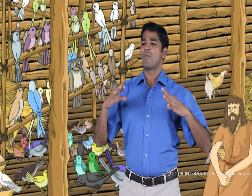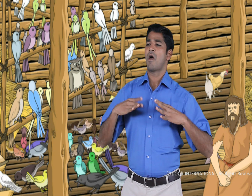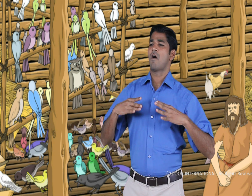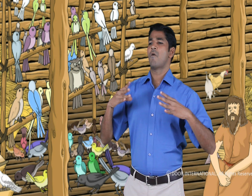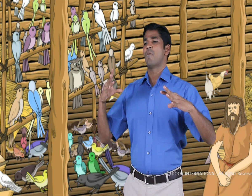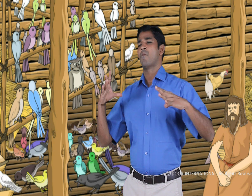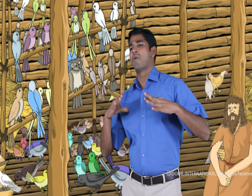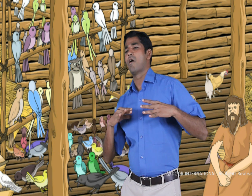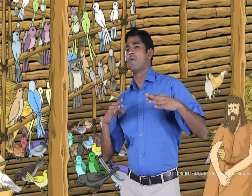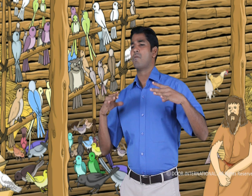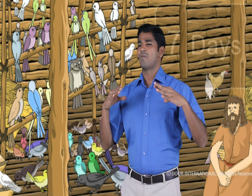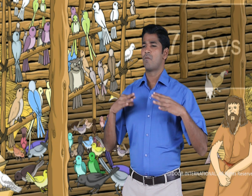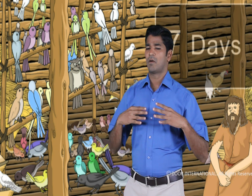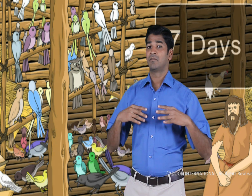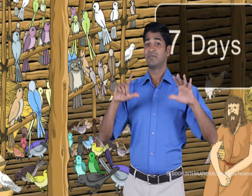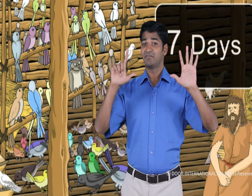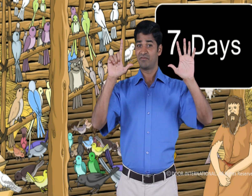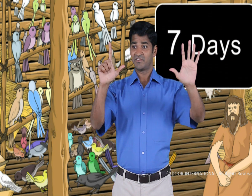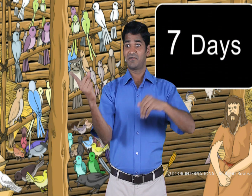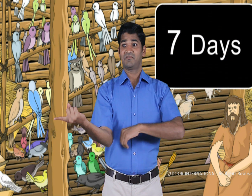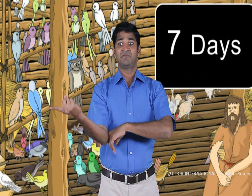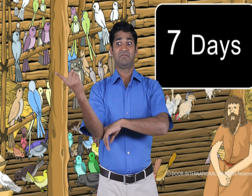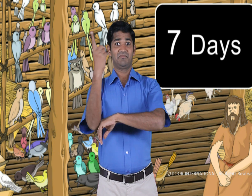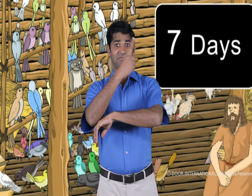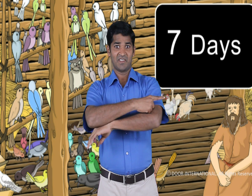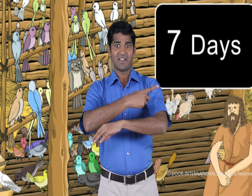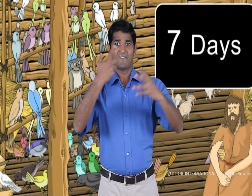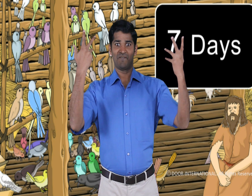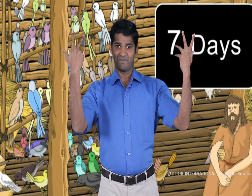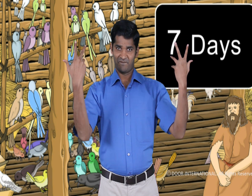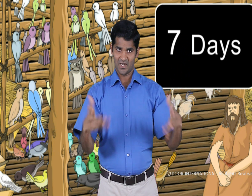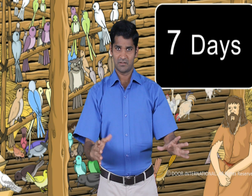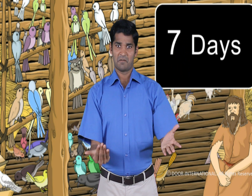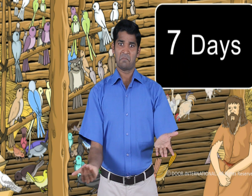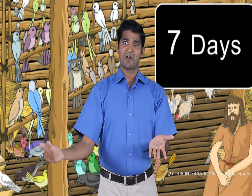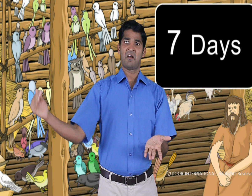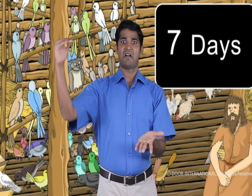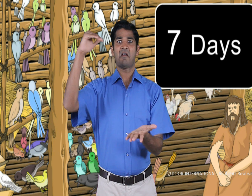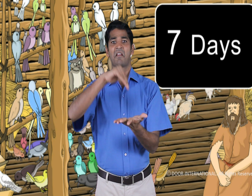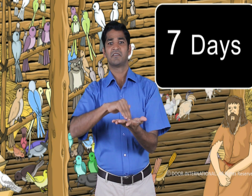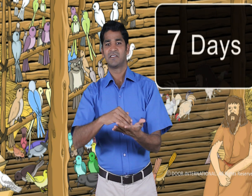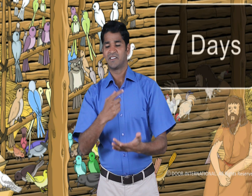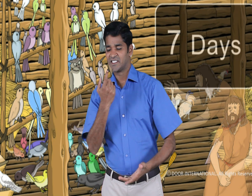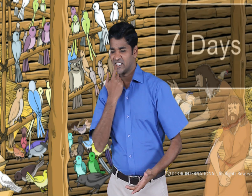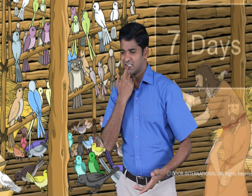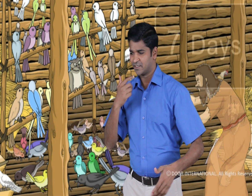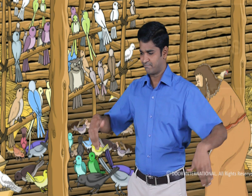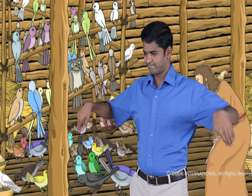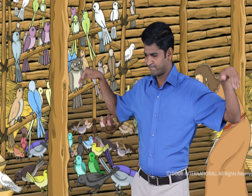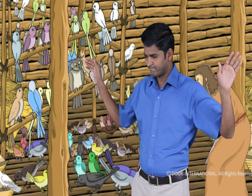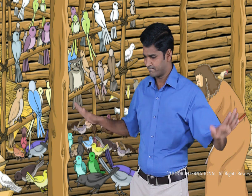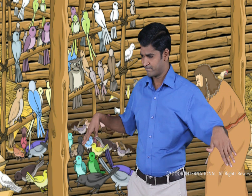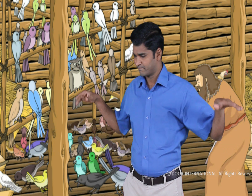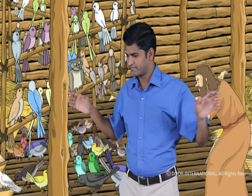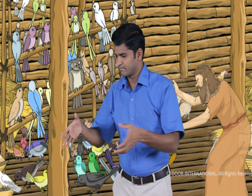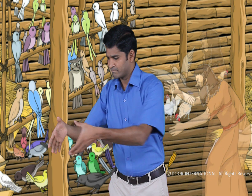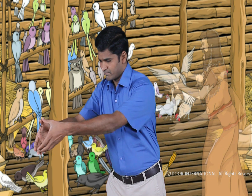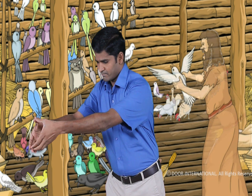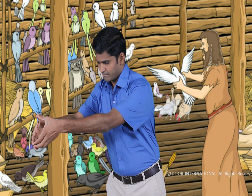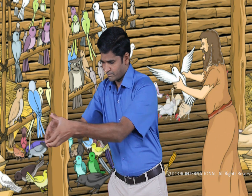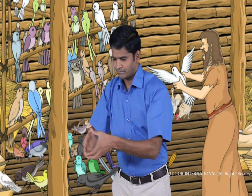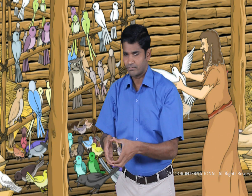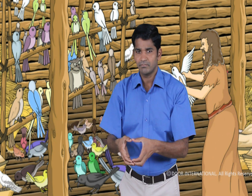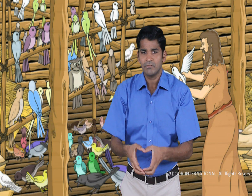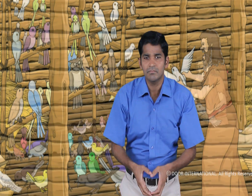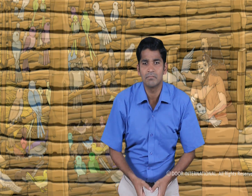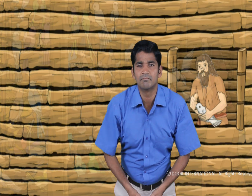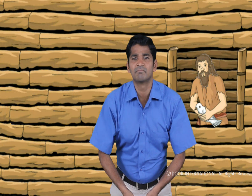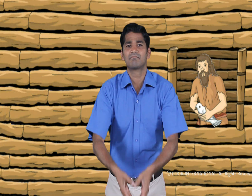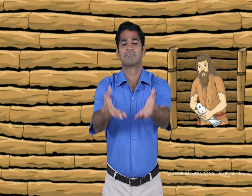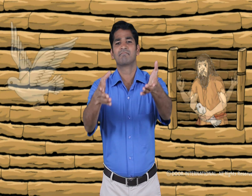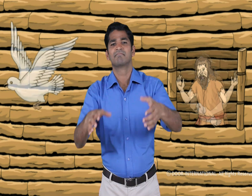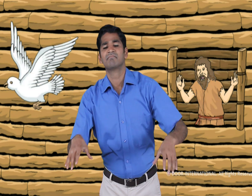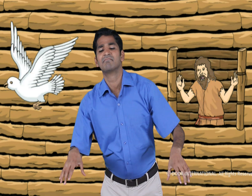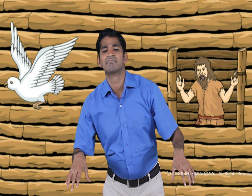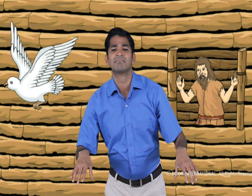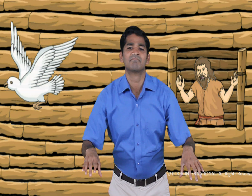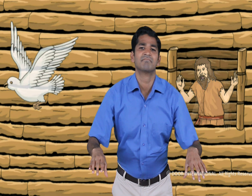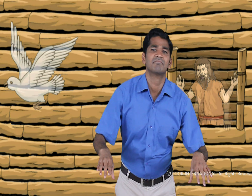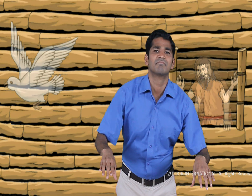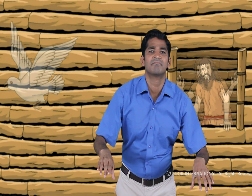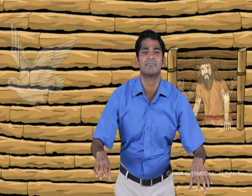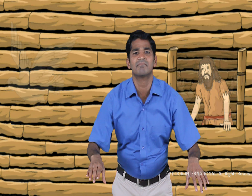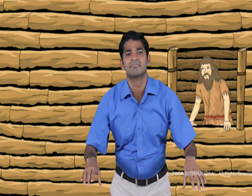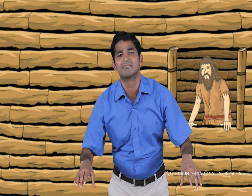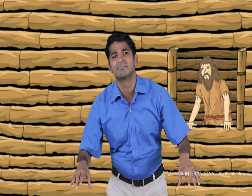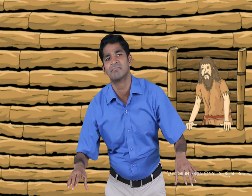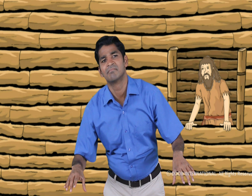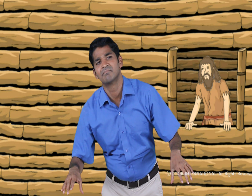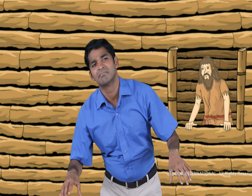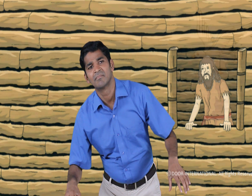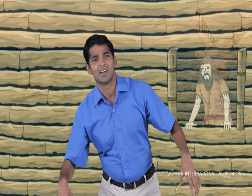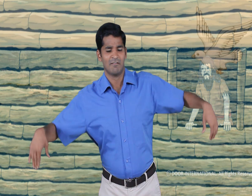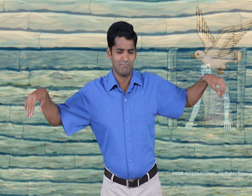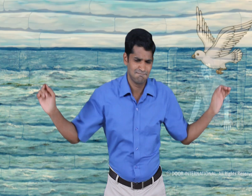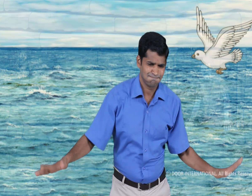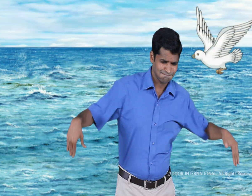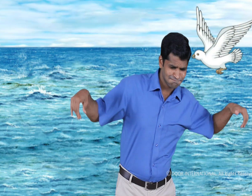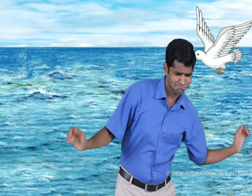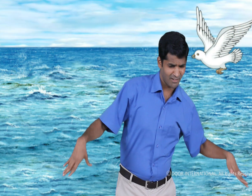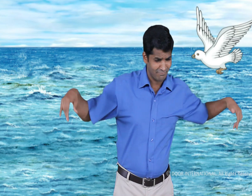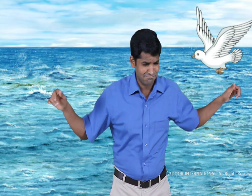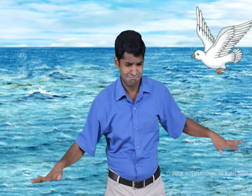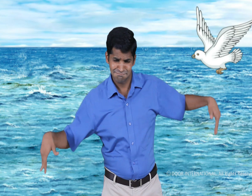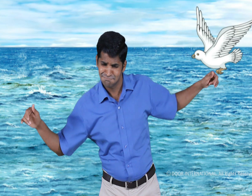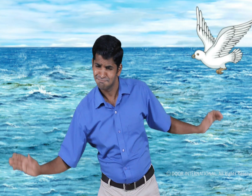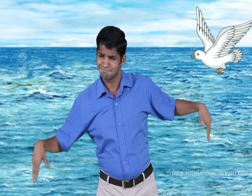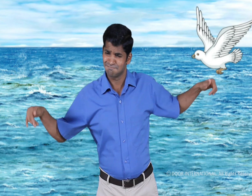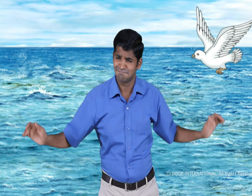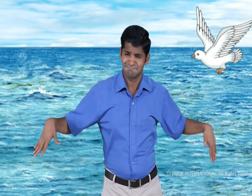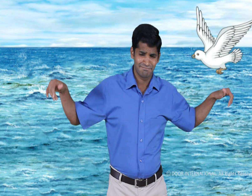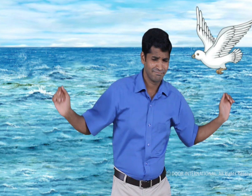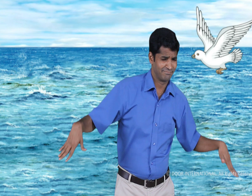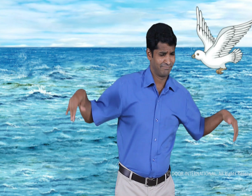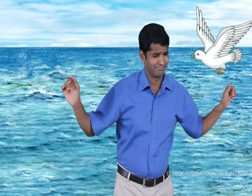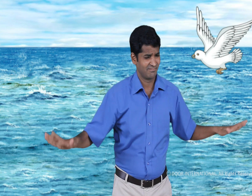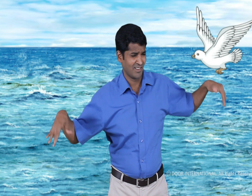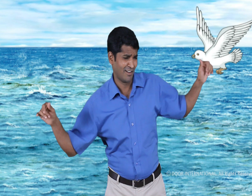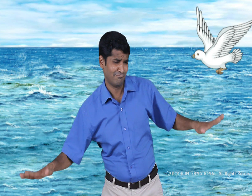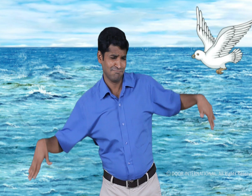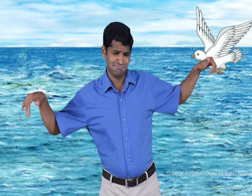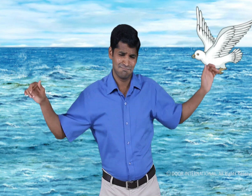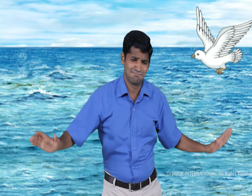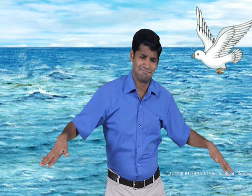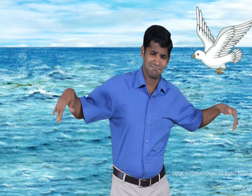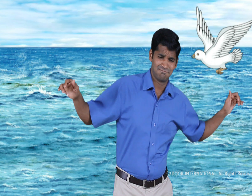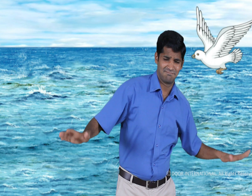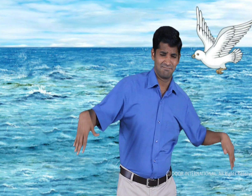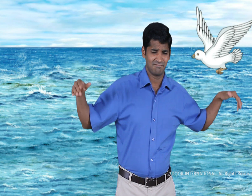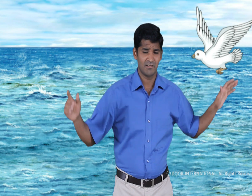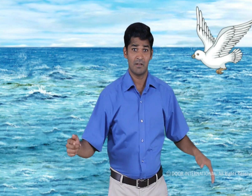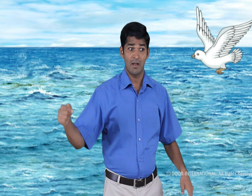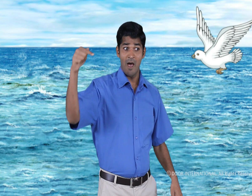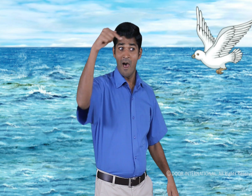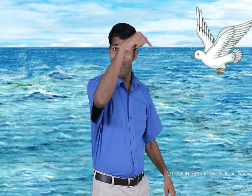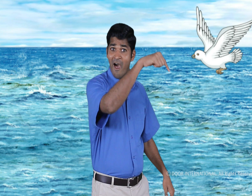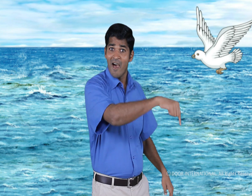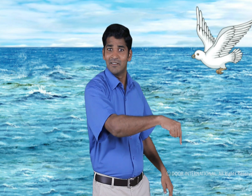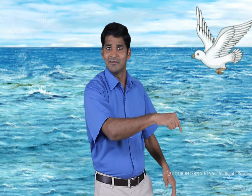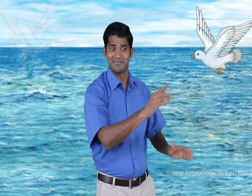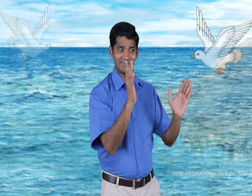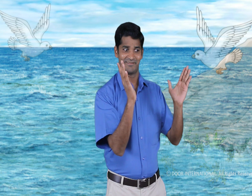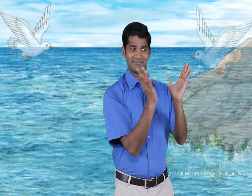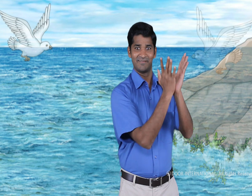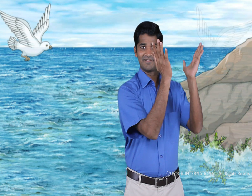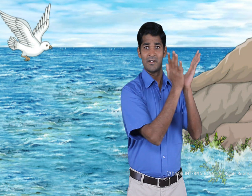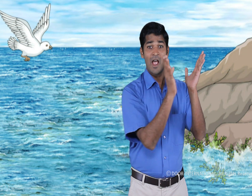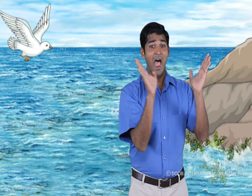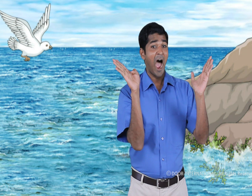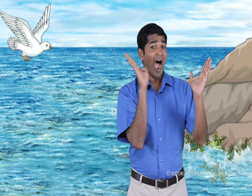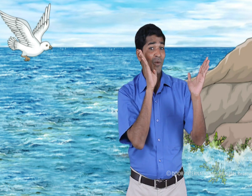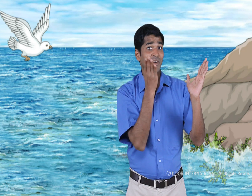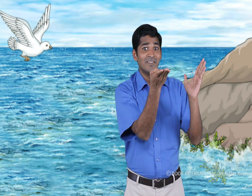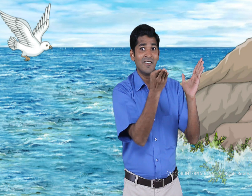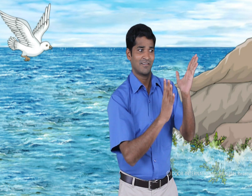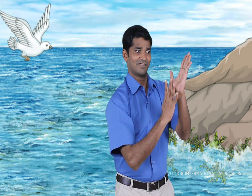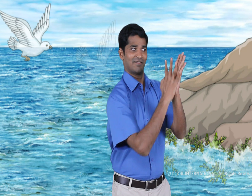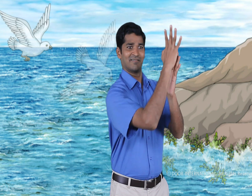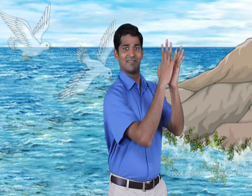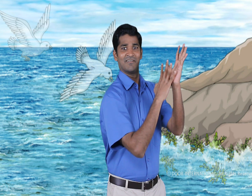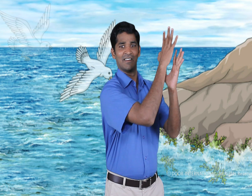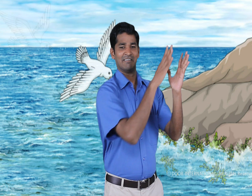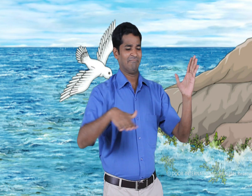Noah waited seven more days and again sent out the dove from the ark.